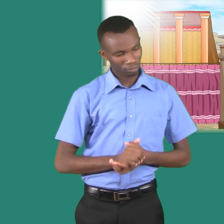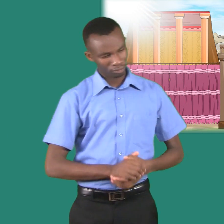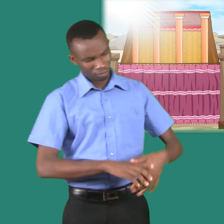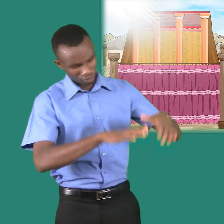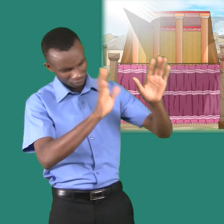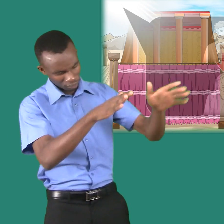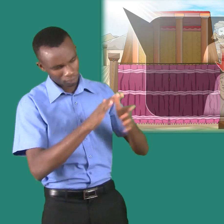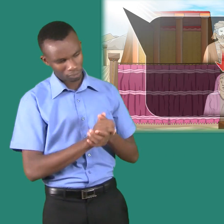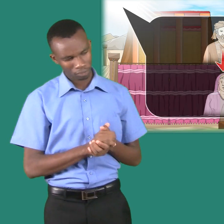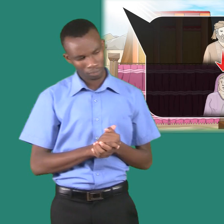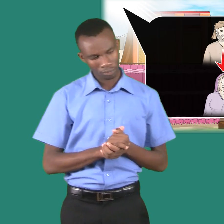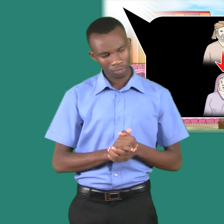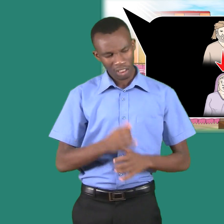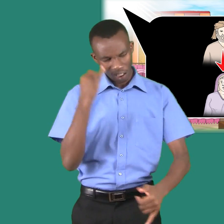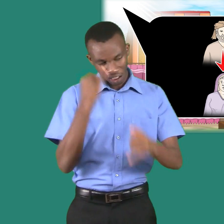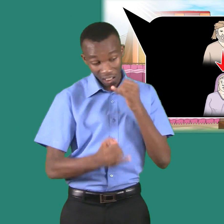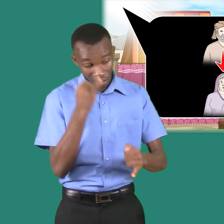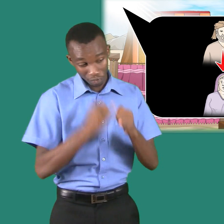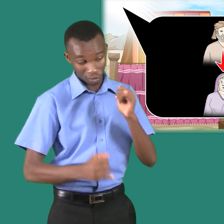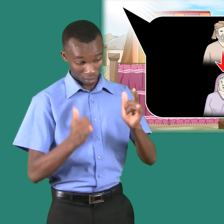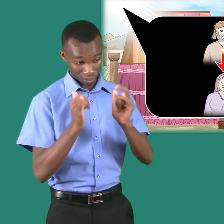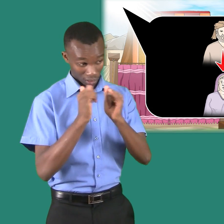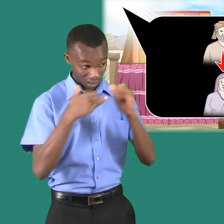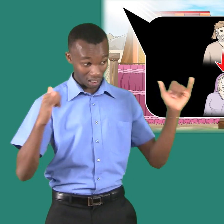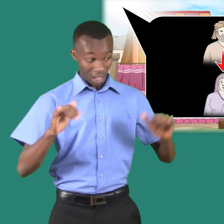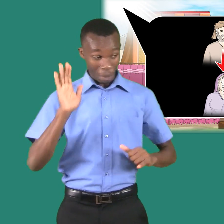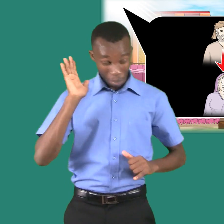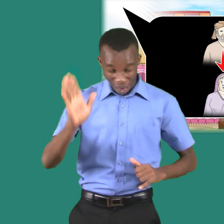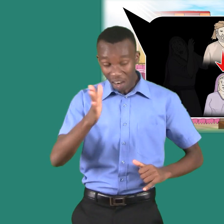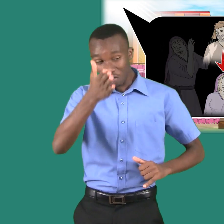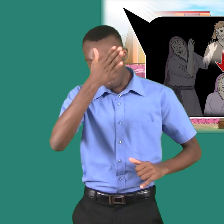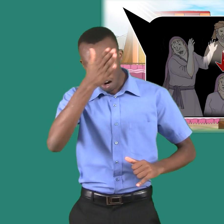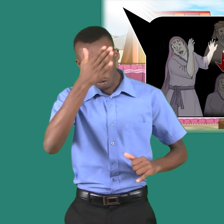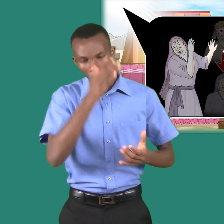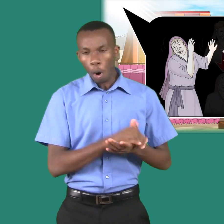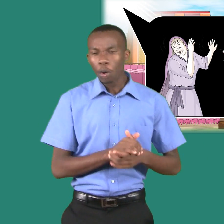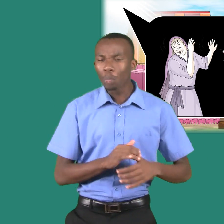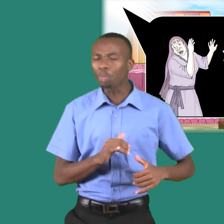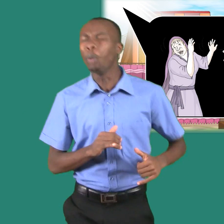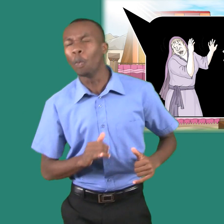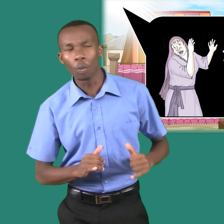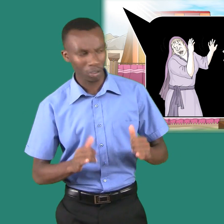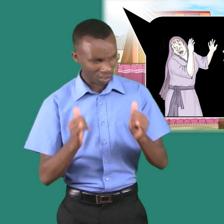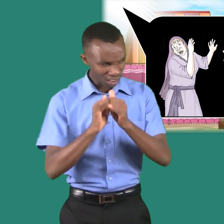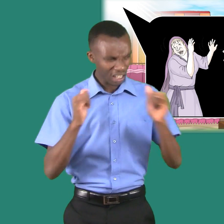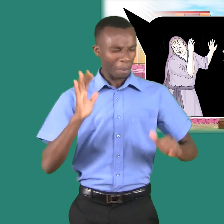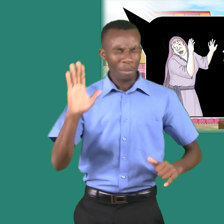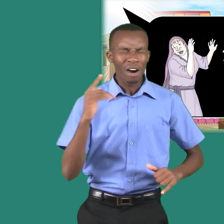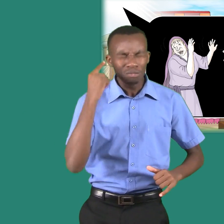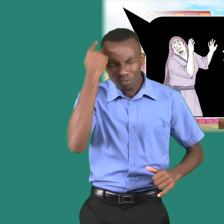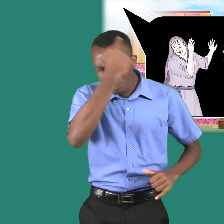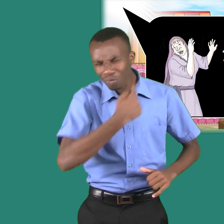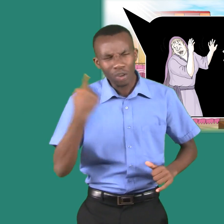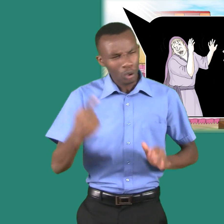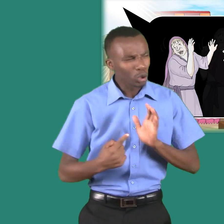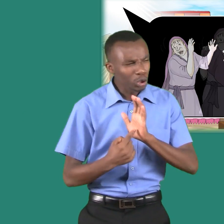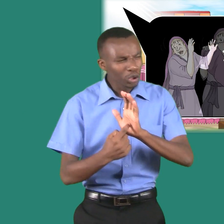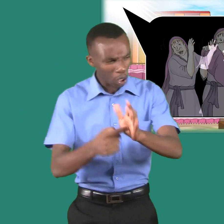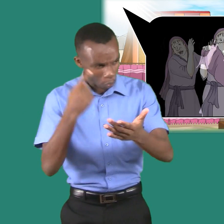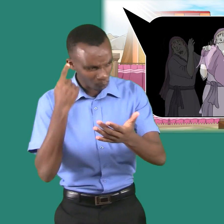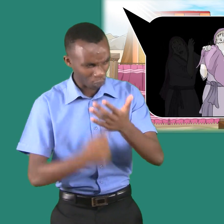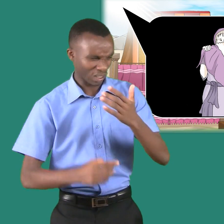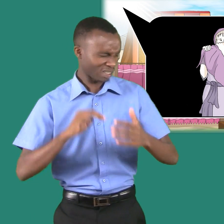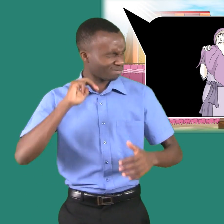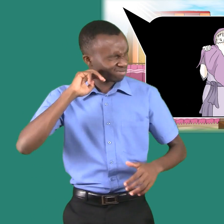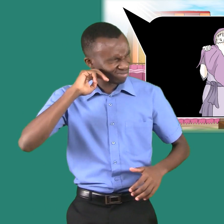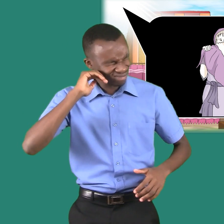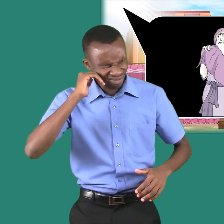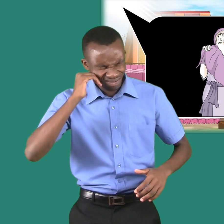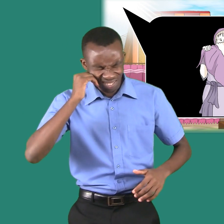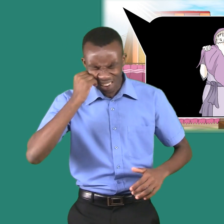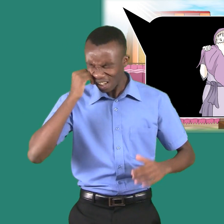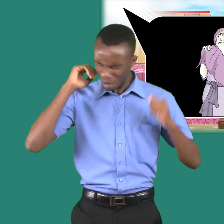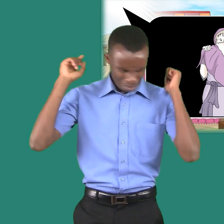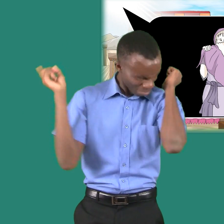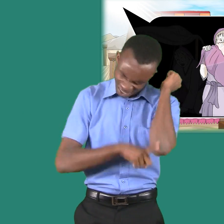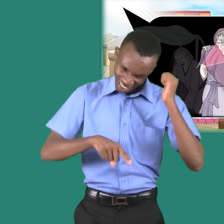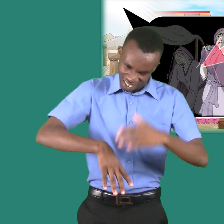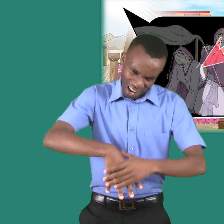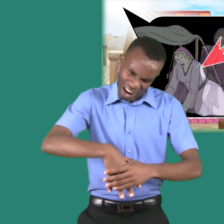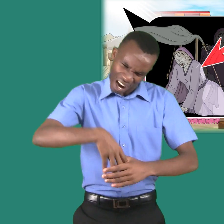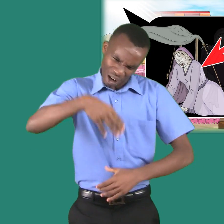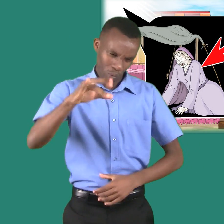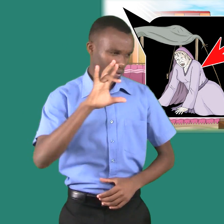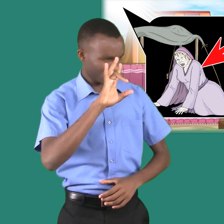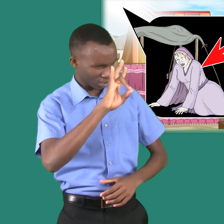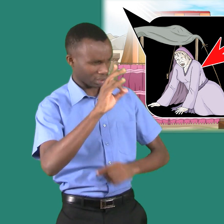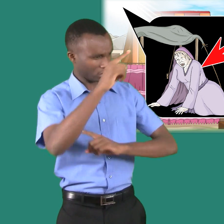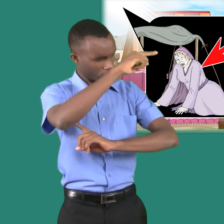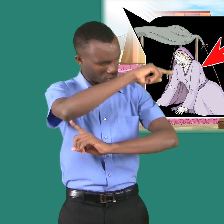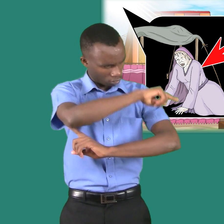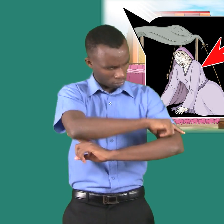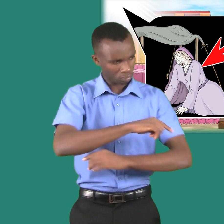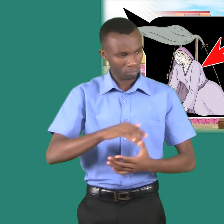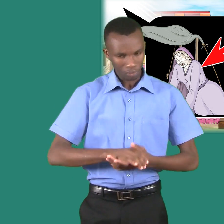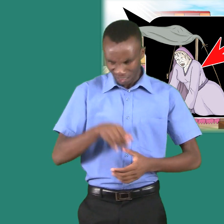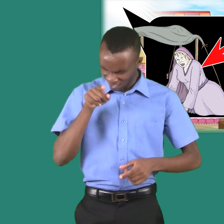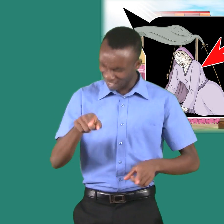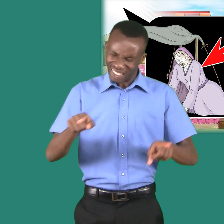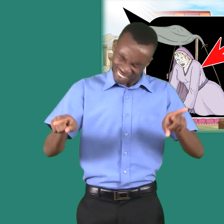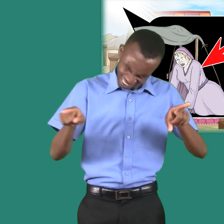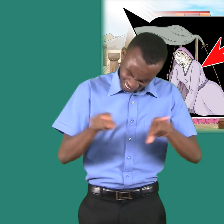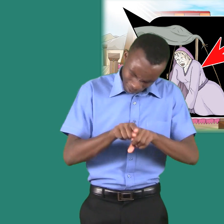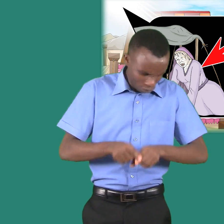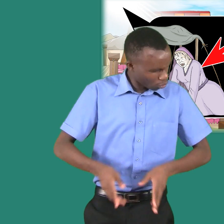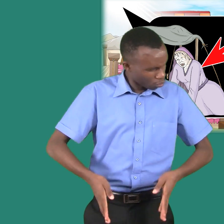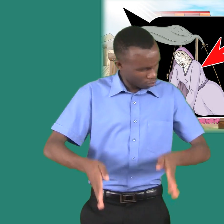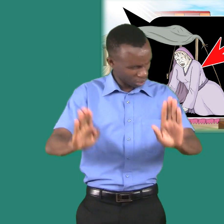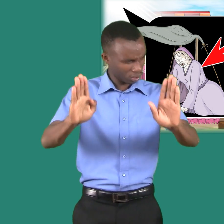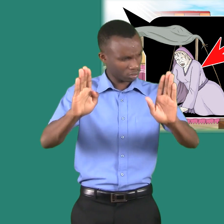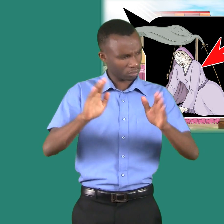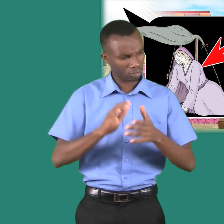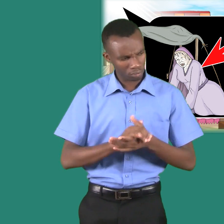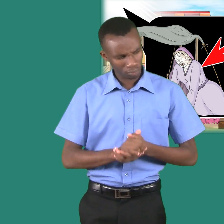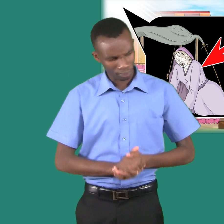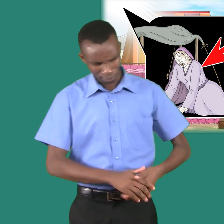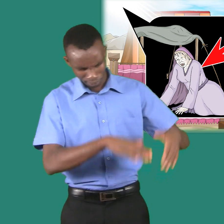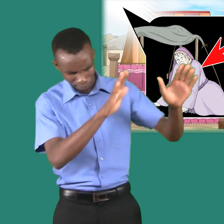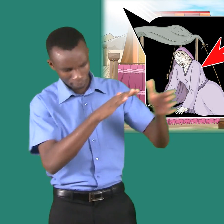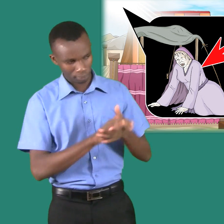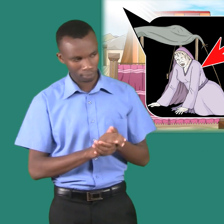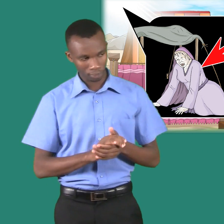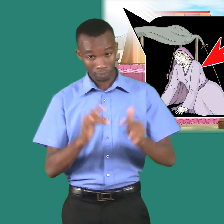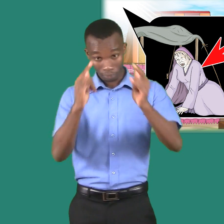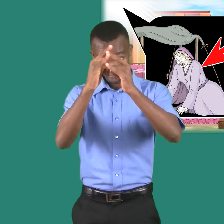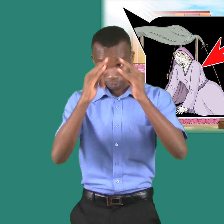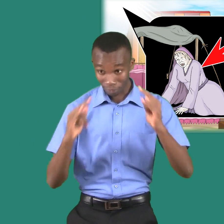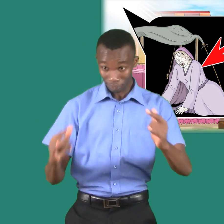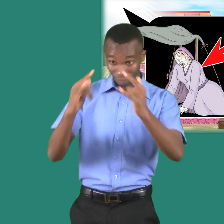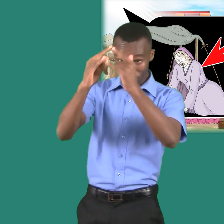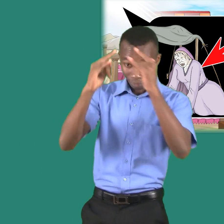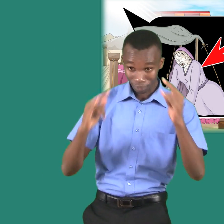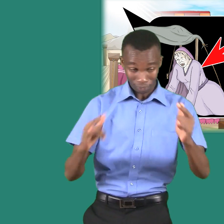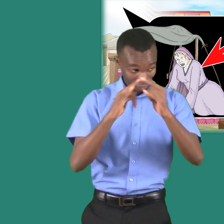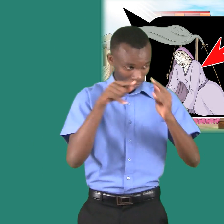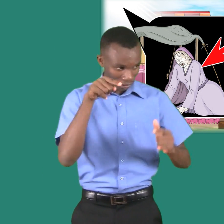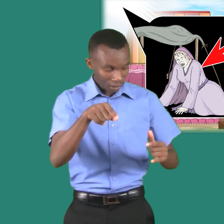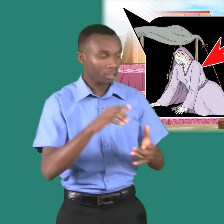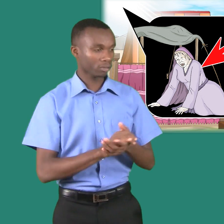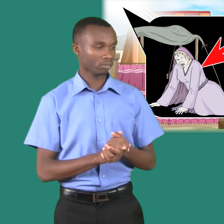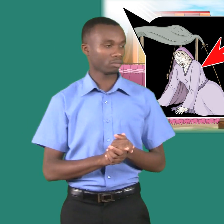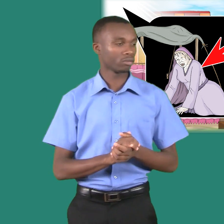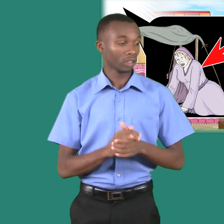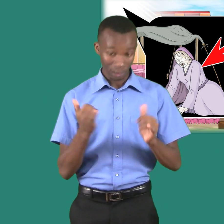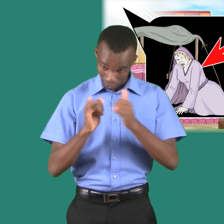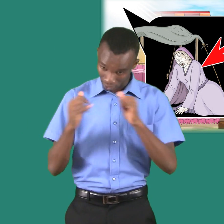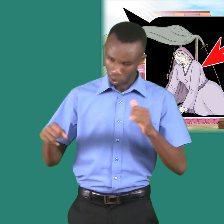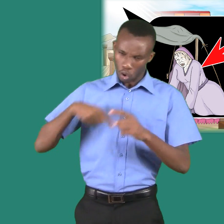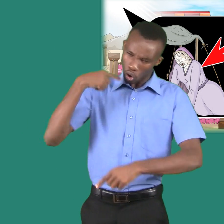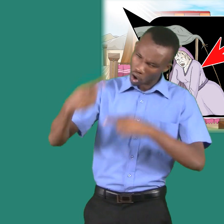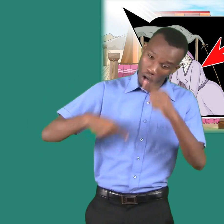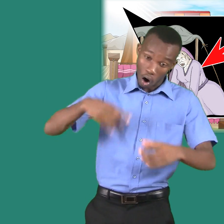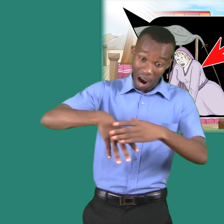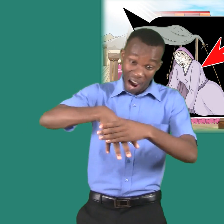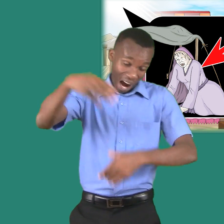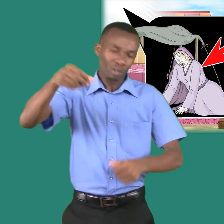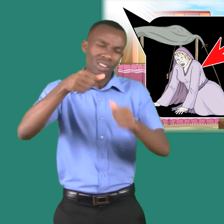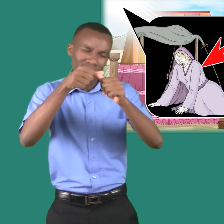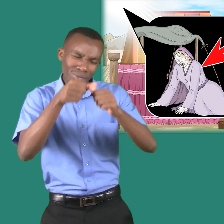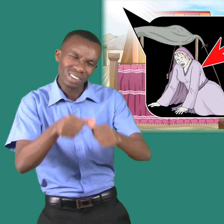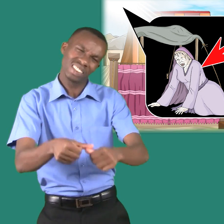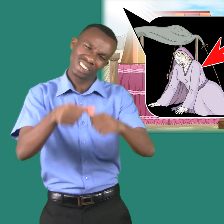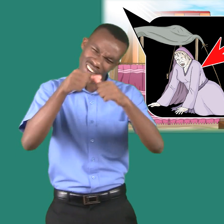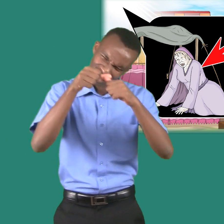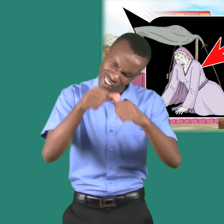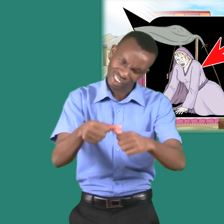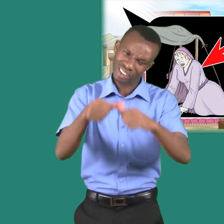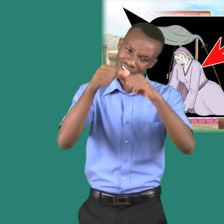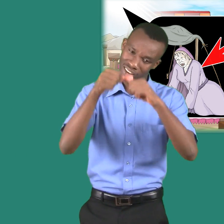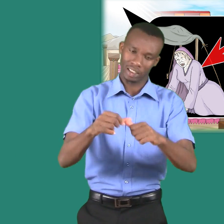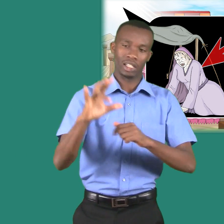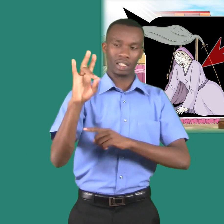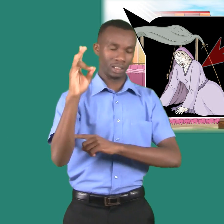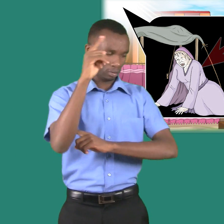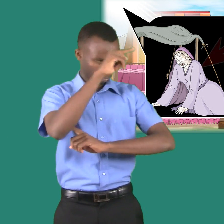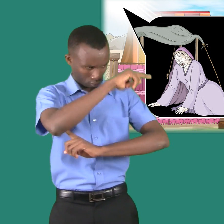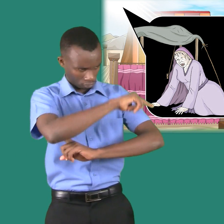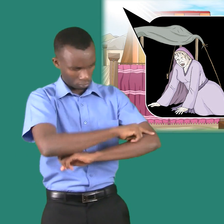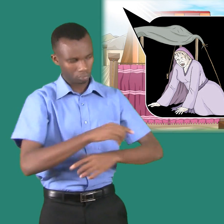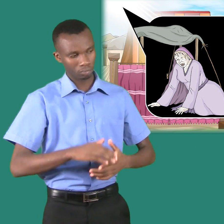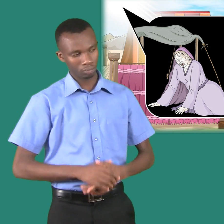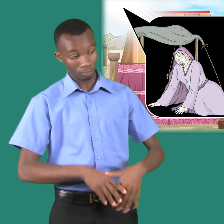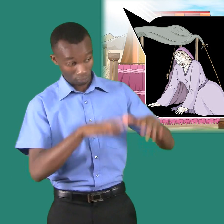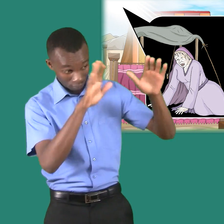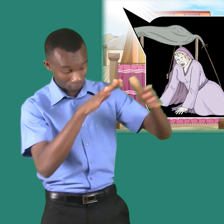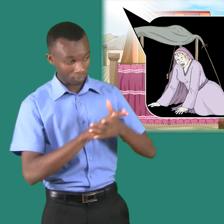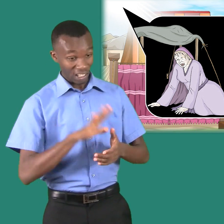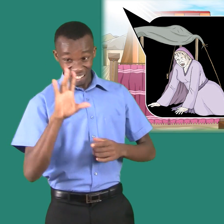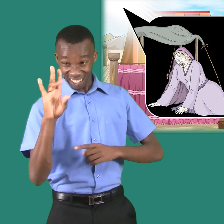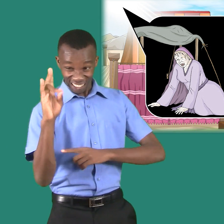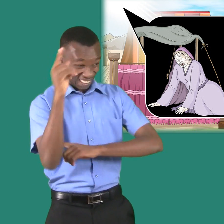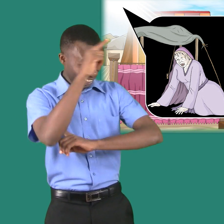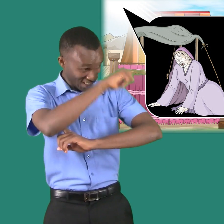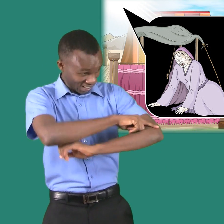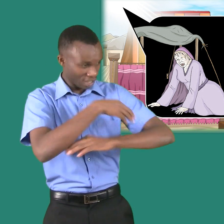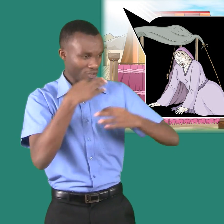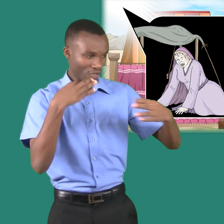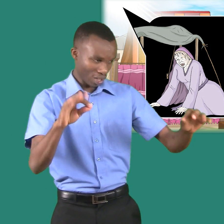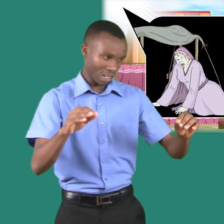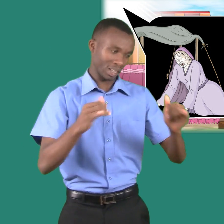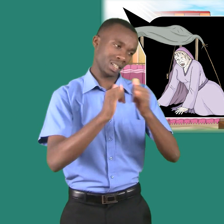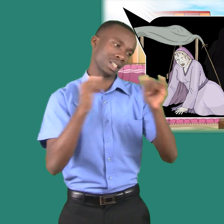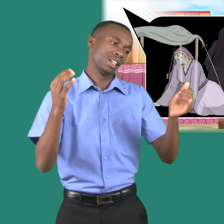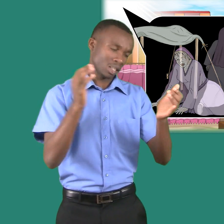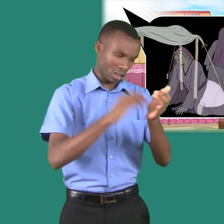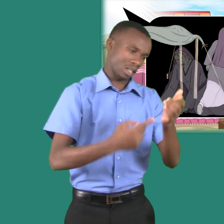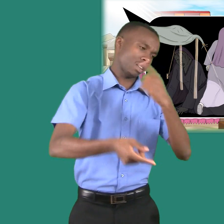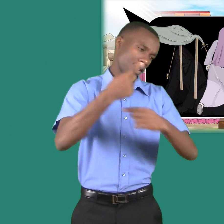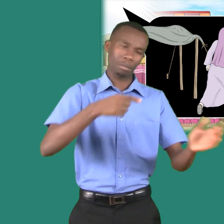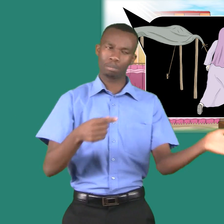But the LORD answered Moses, “If her father had but spit in her face, would she not have been in disgrace for seven days? Let her be confined outside the camp for seven days;